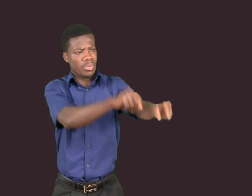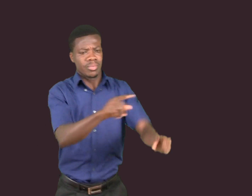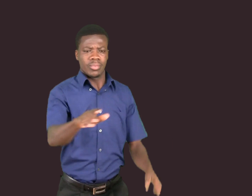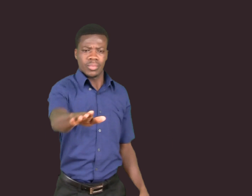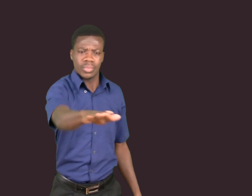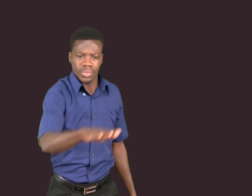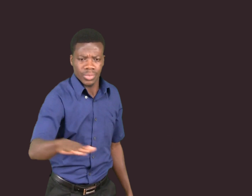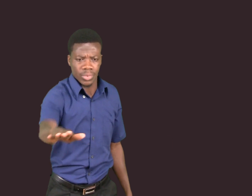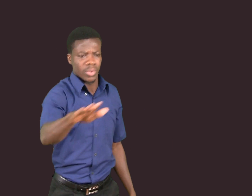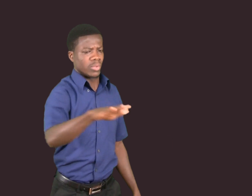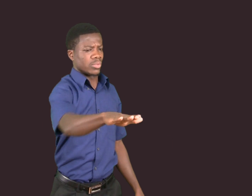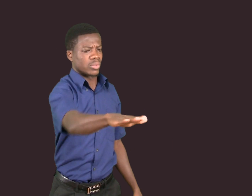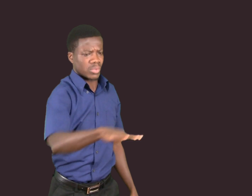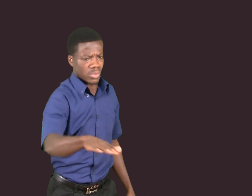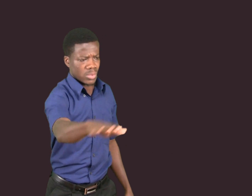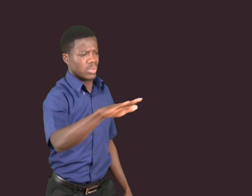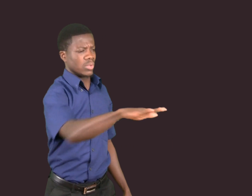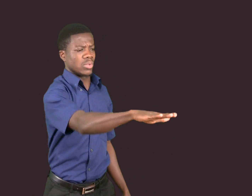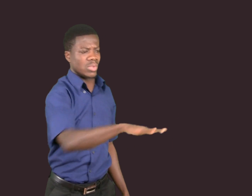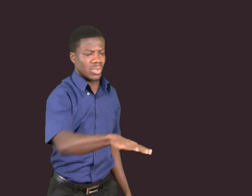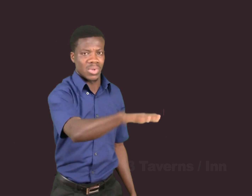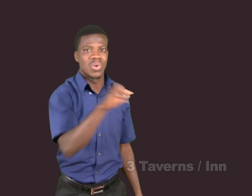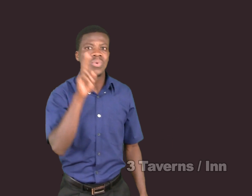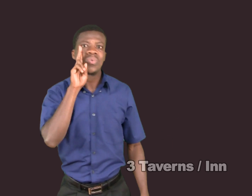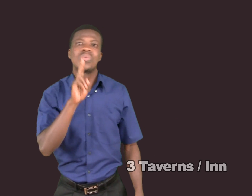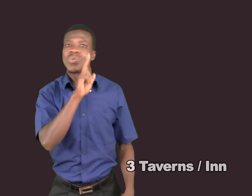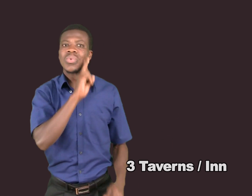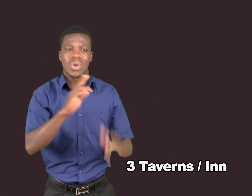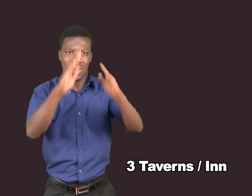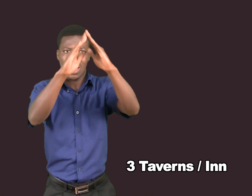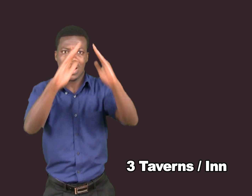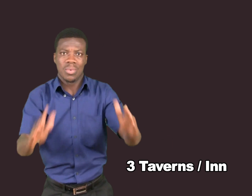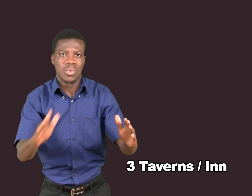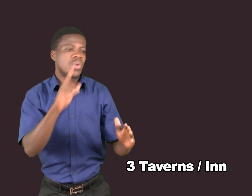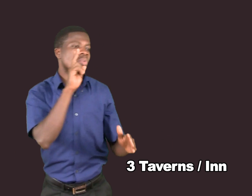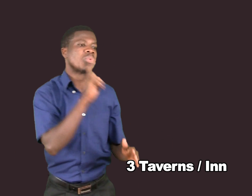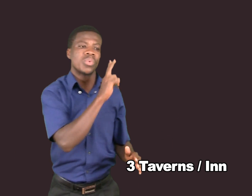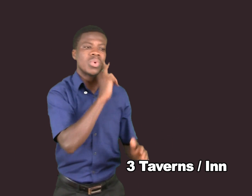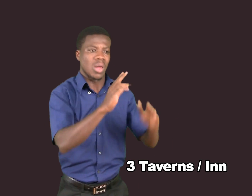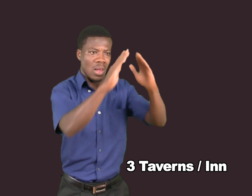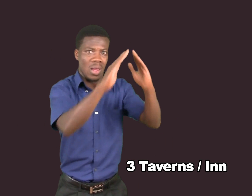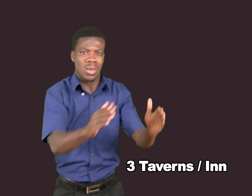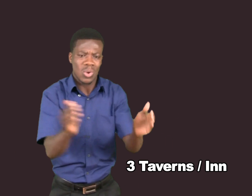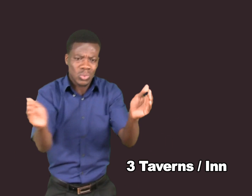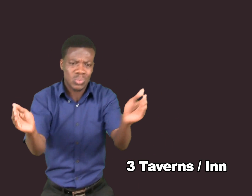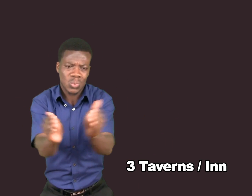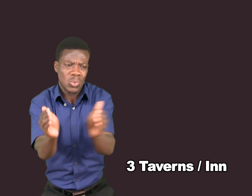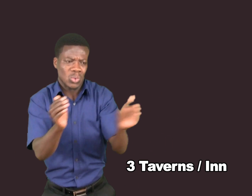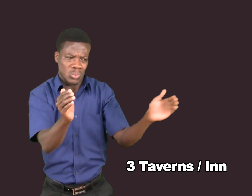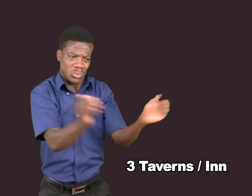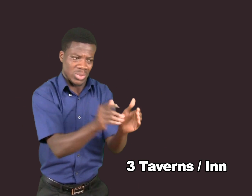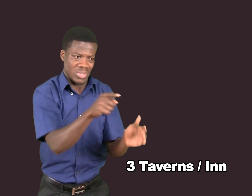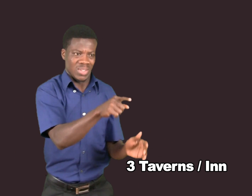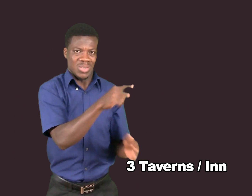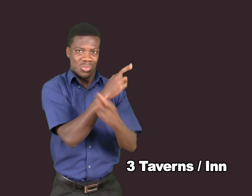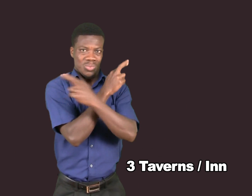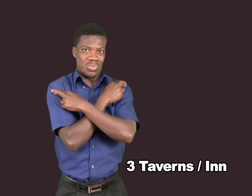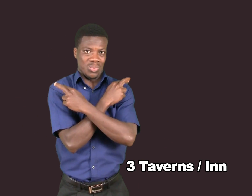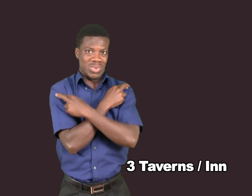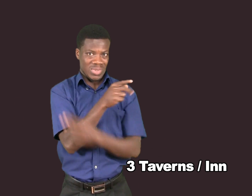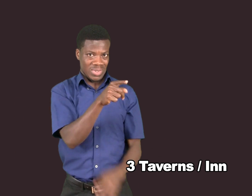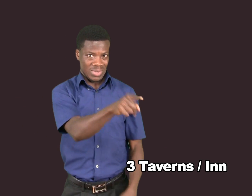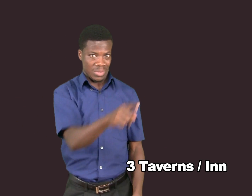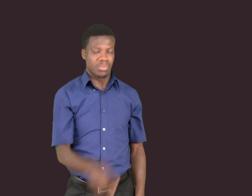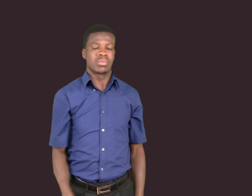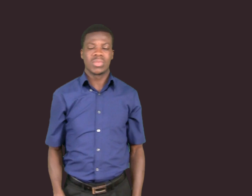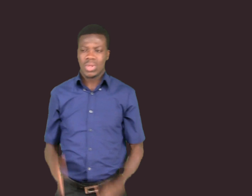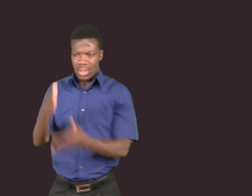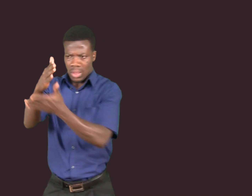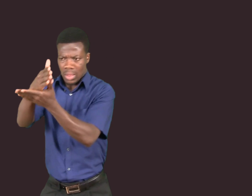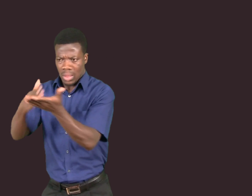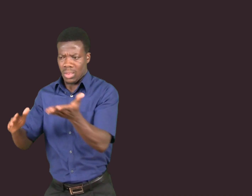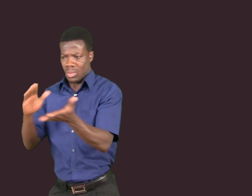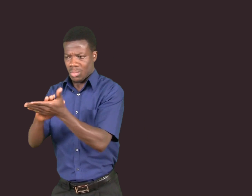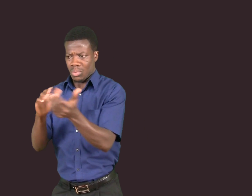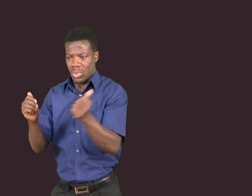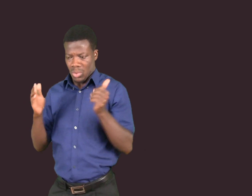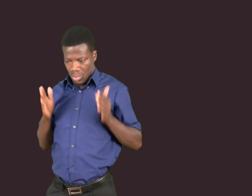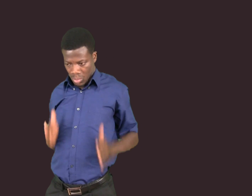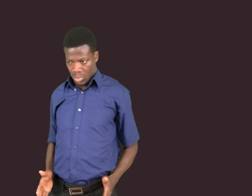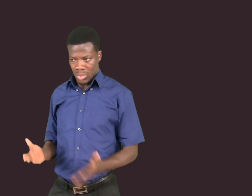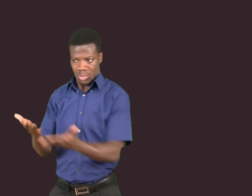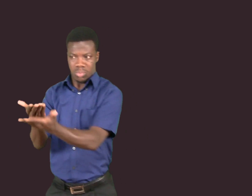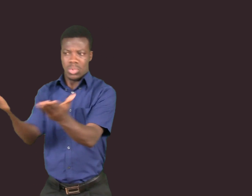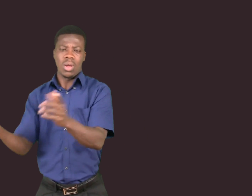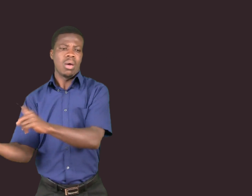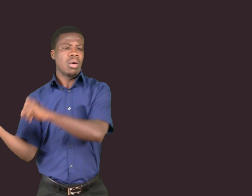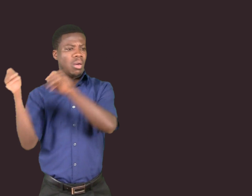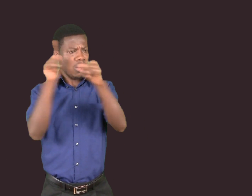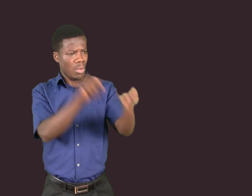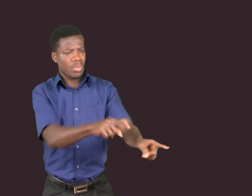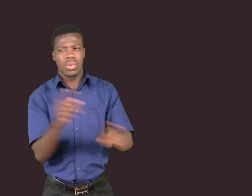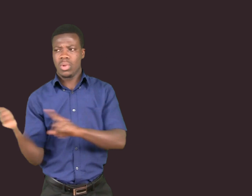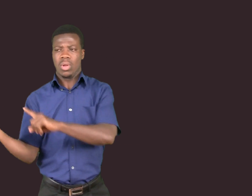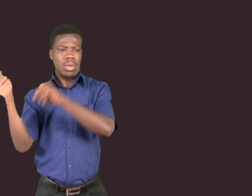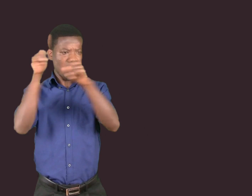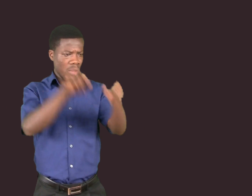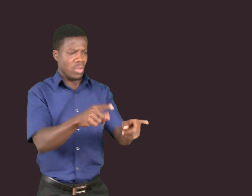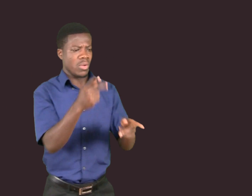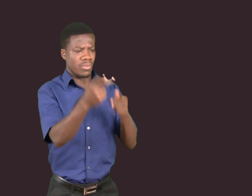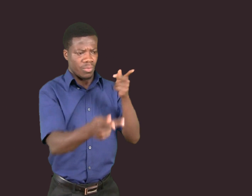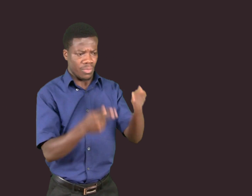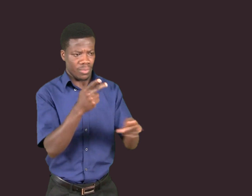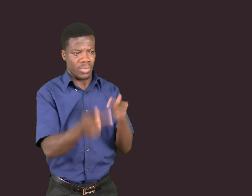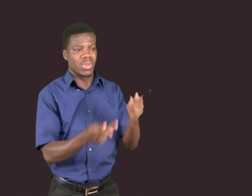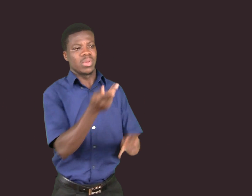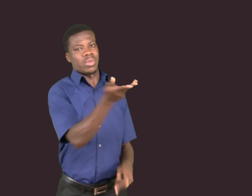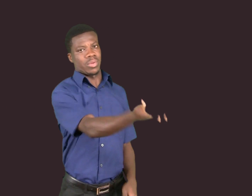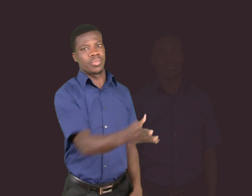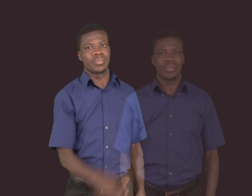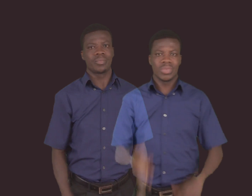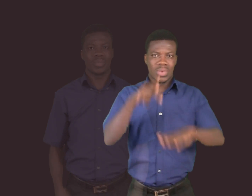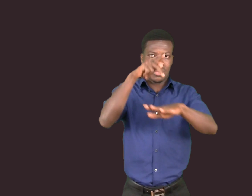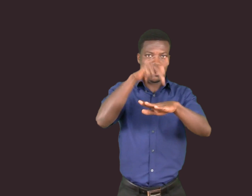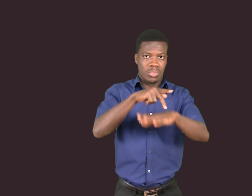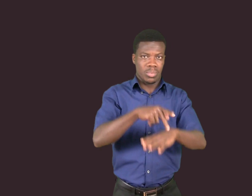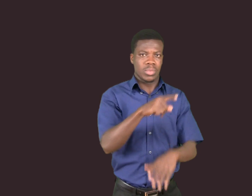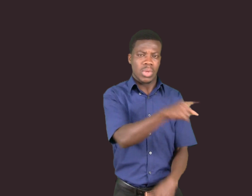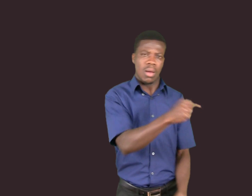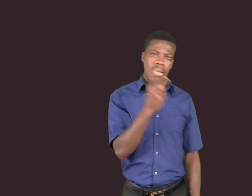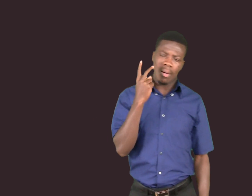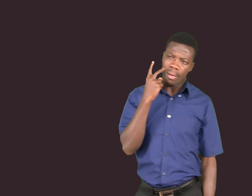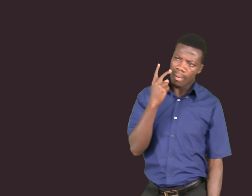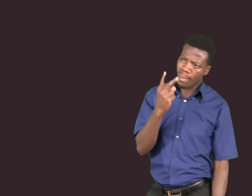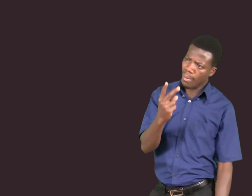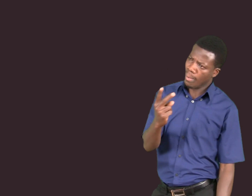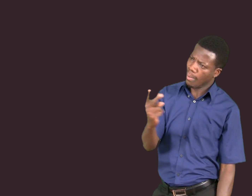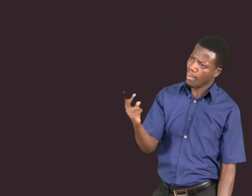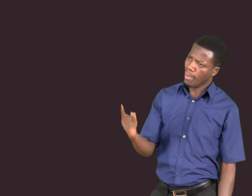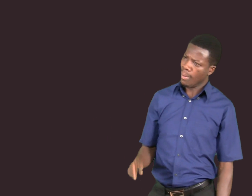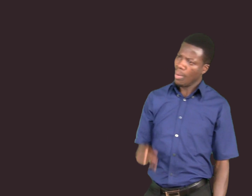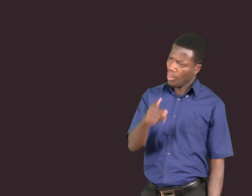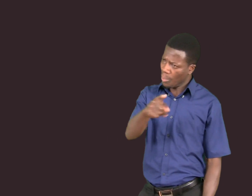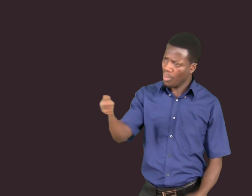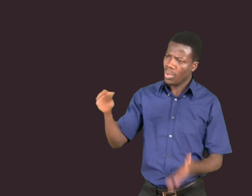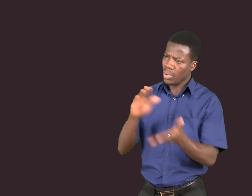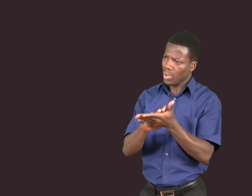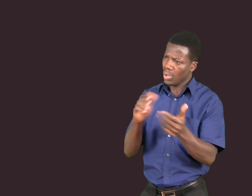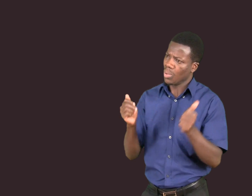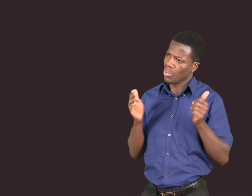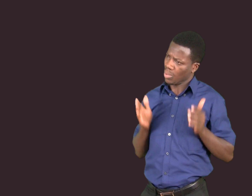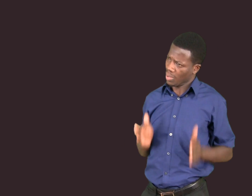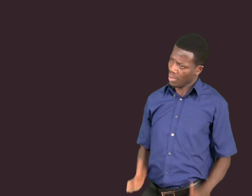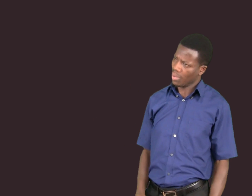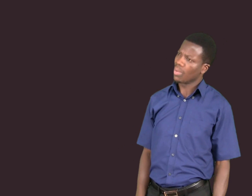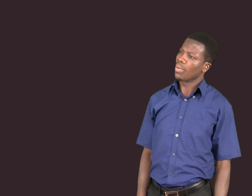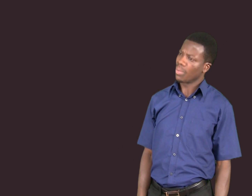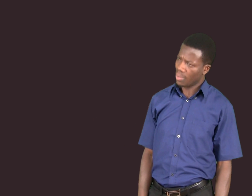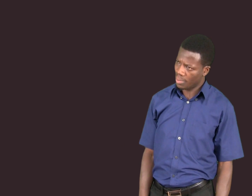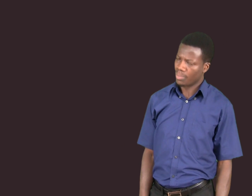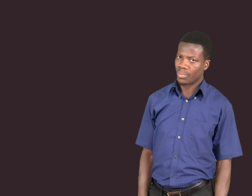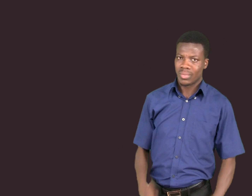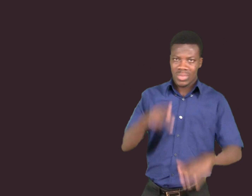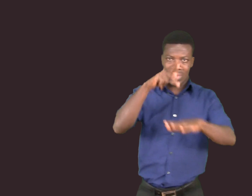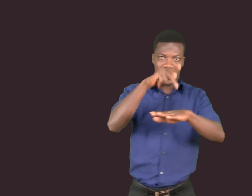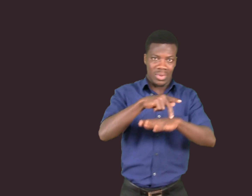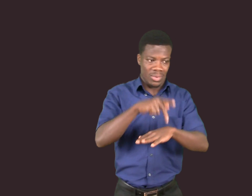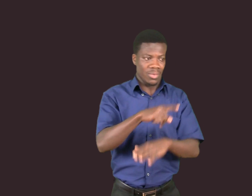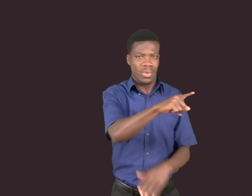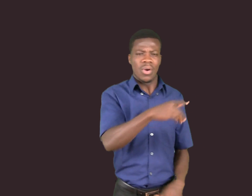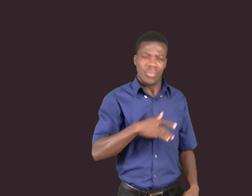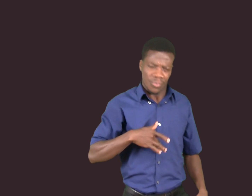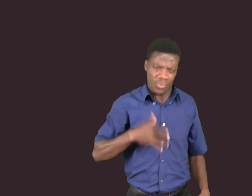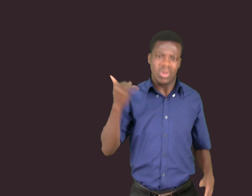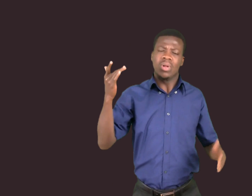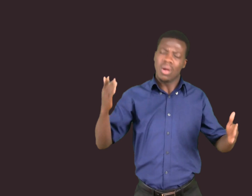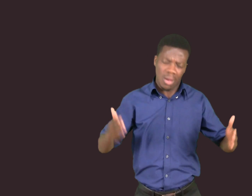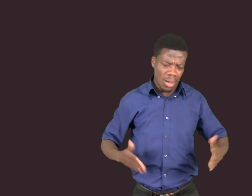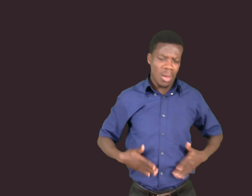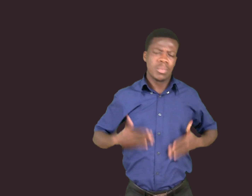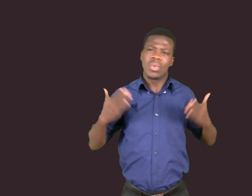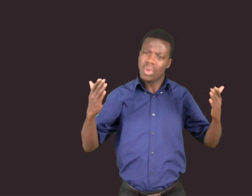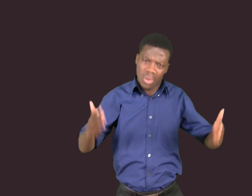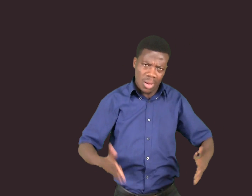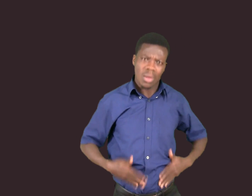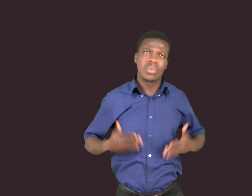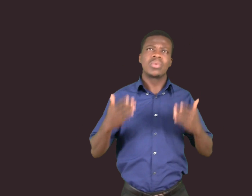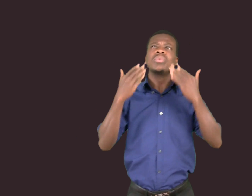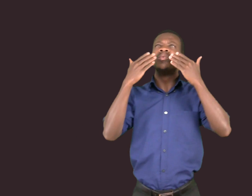When Paul saw them, he was encouraged and gave thanks to God.